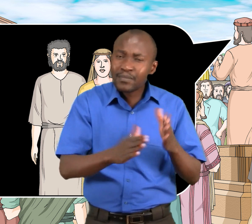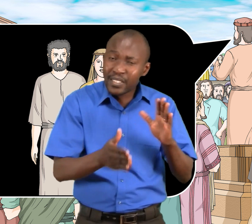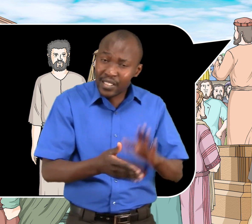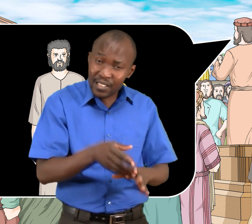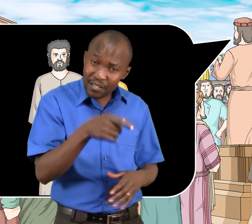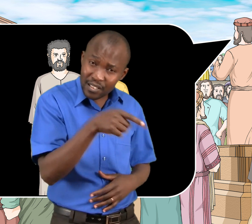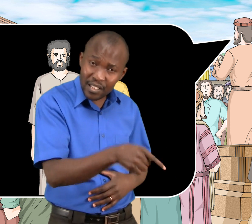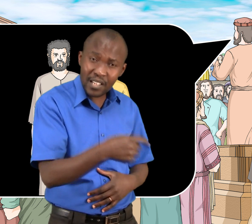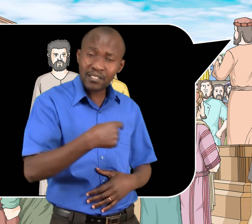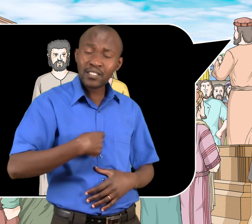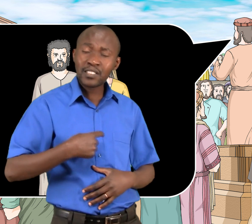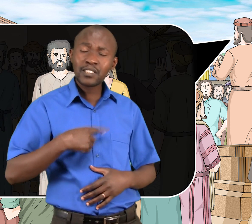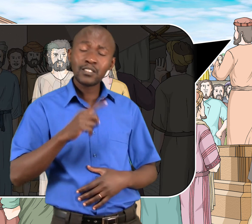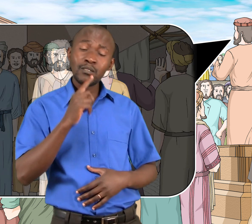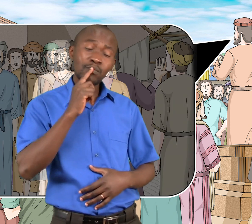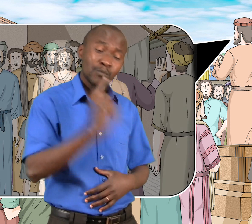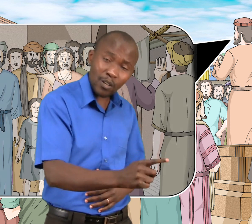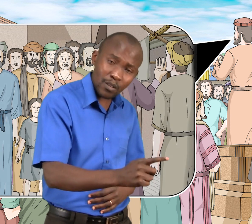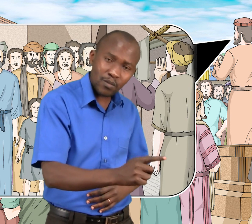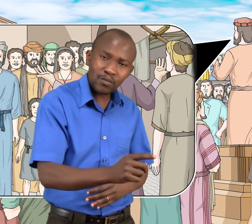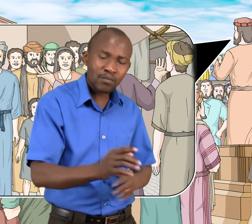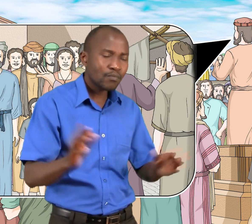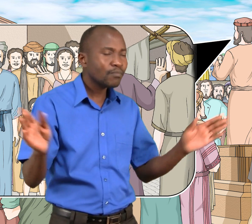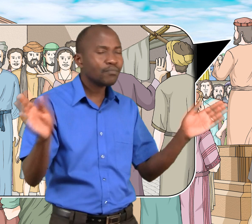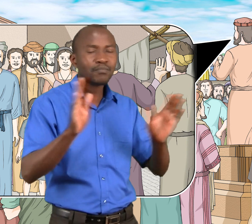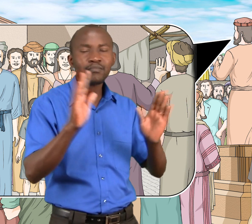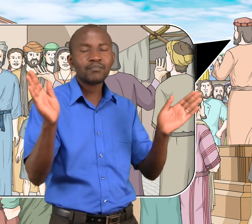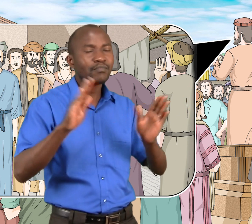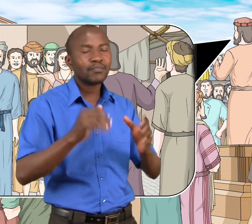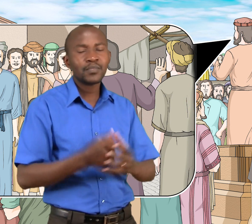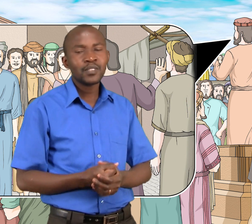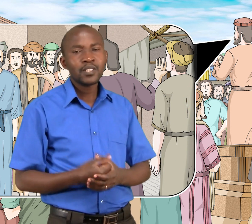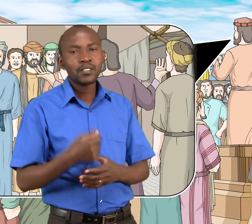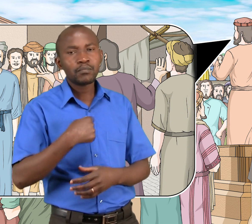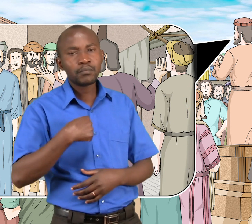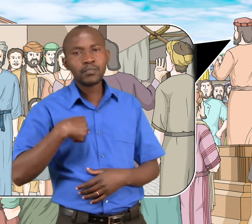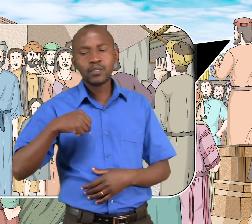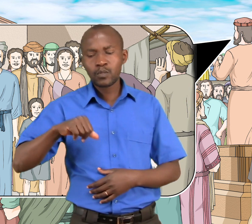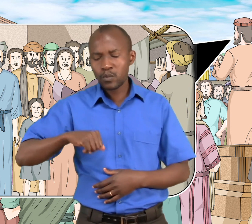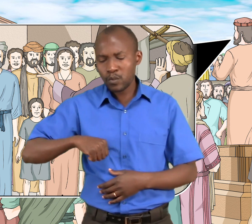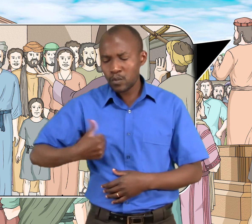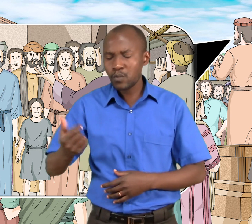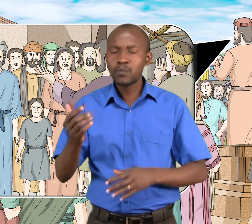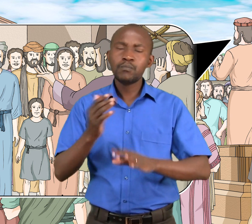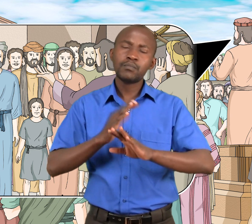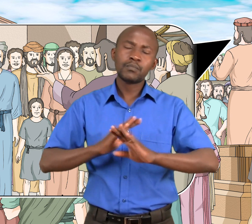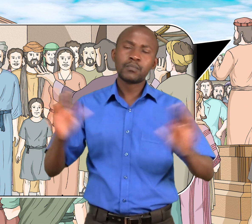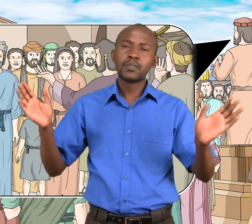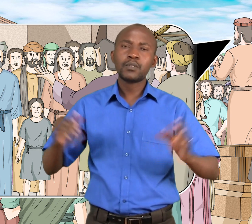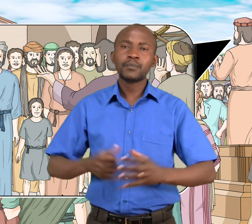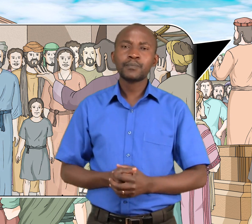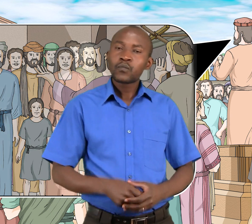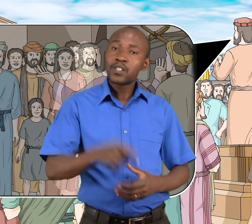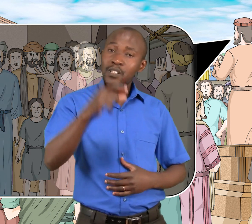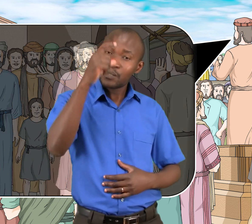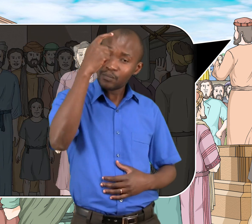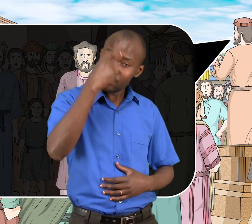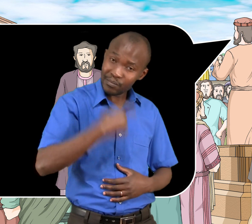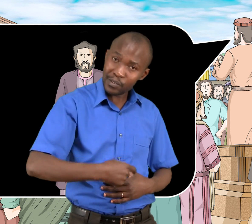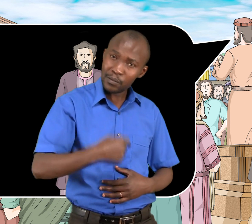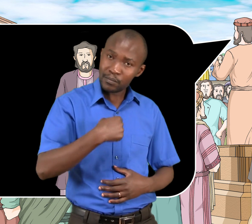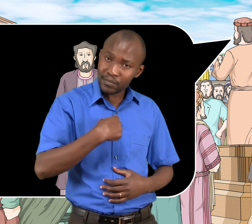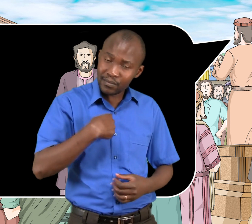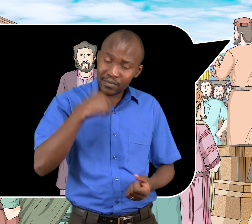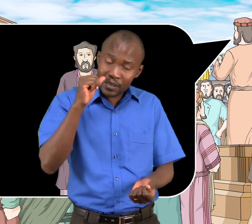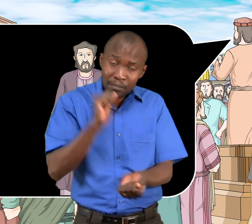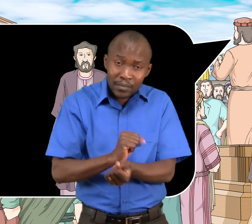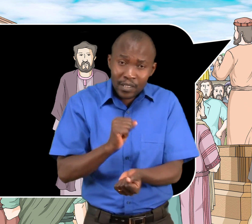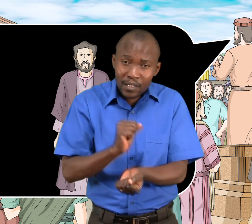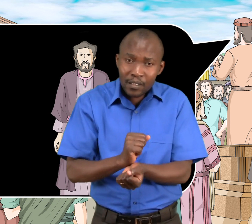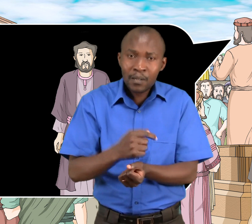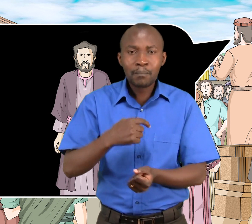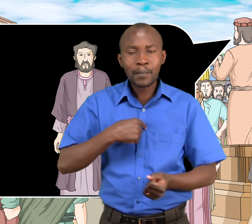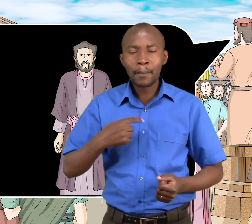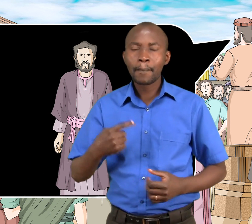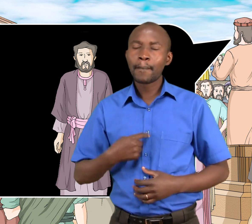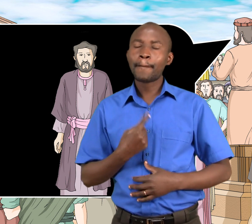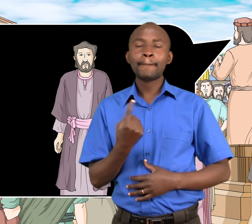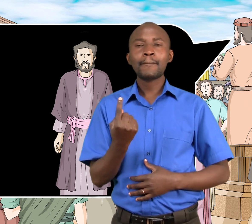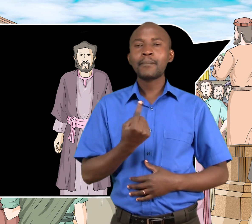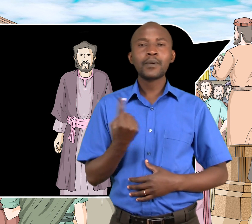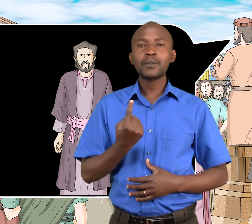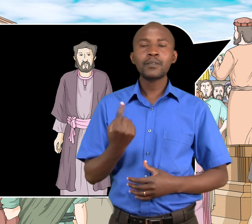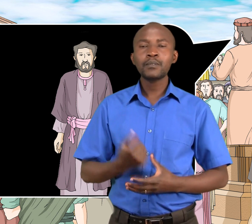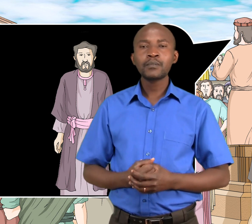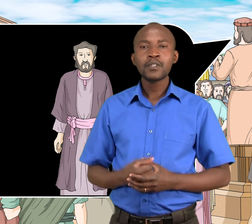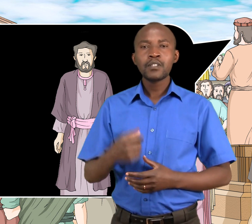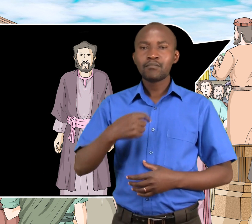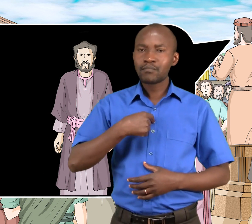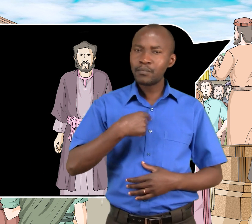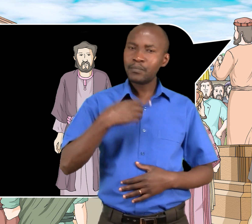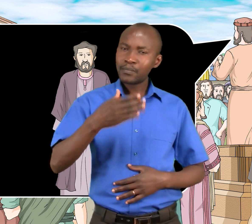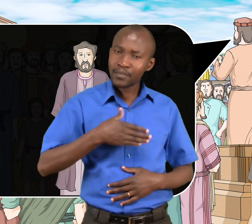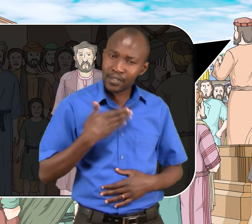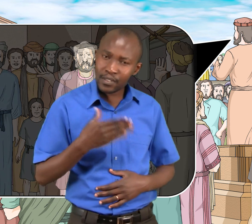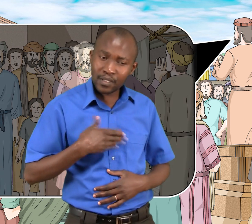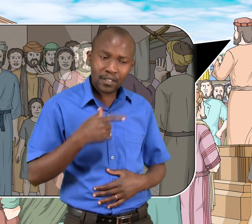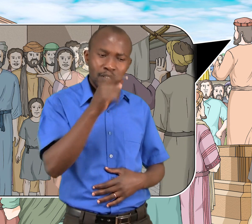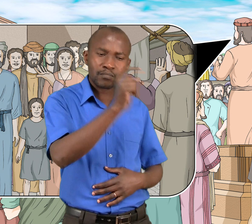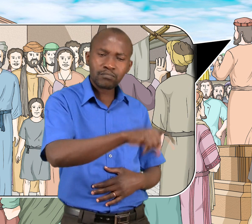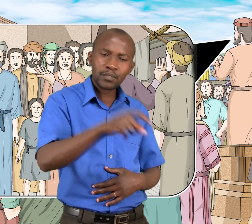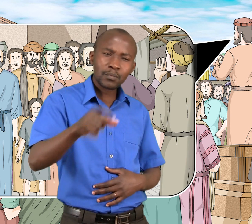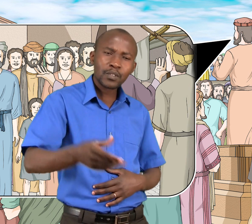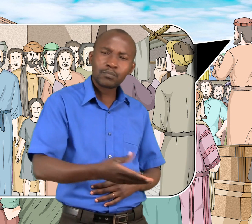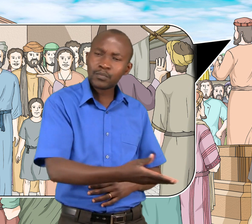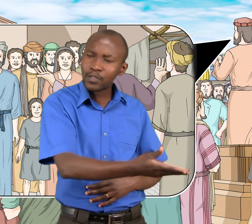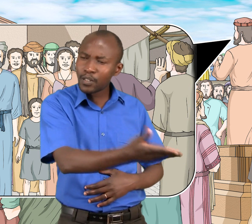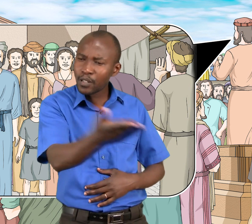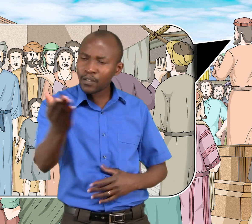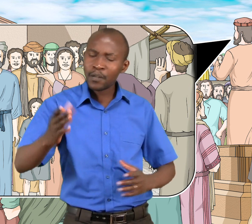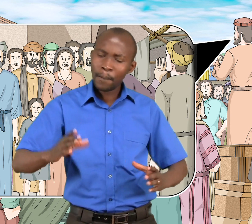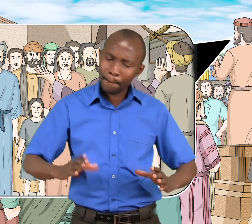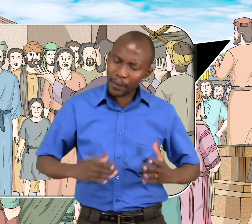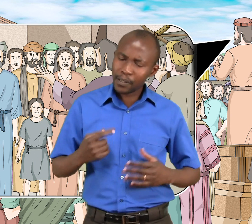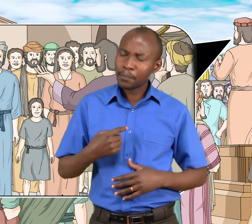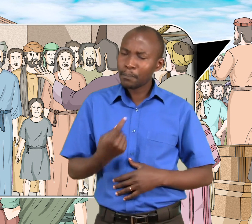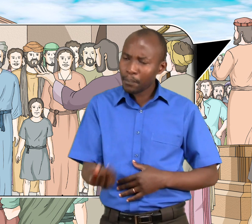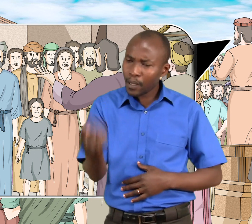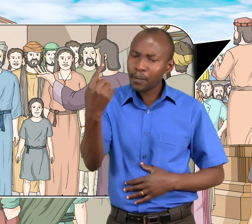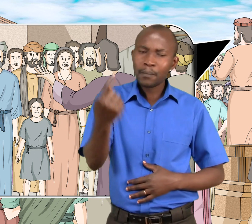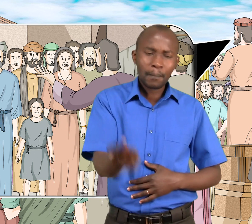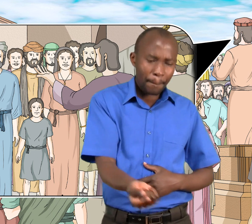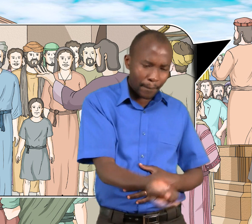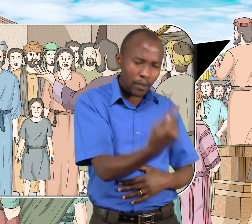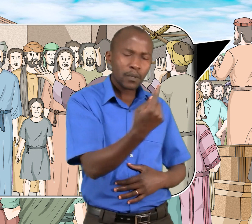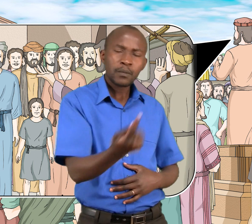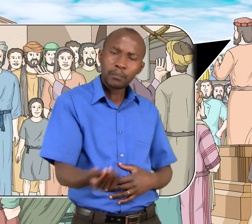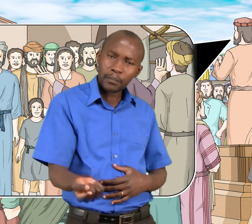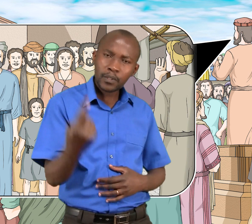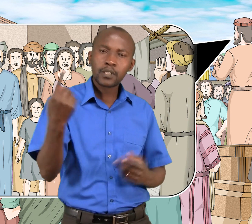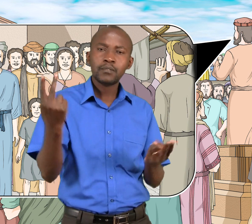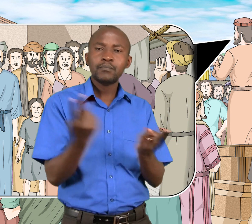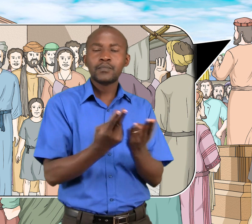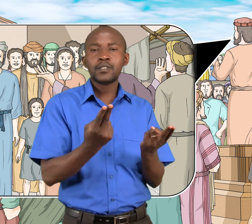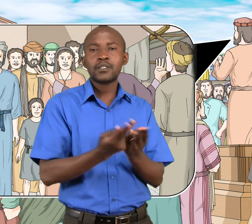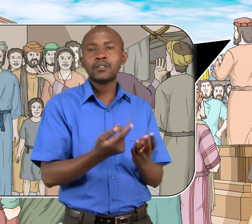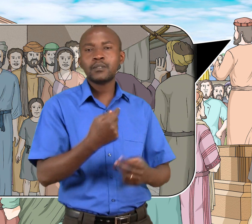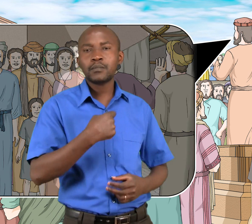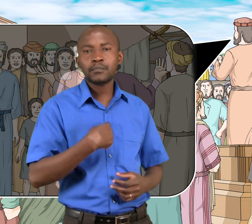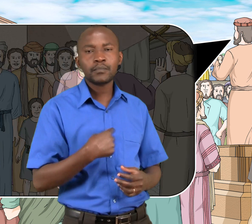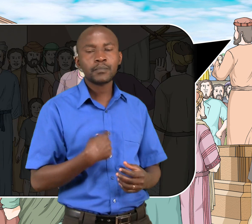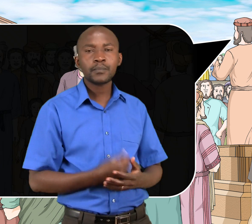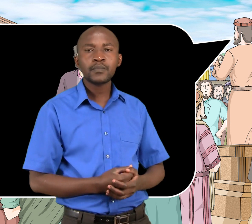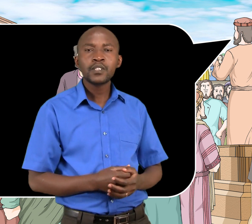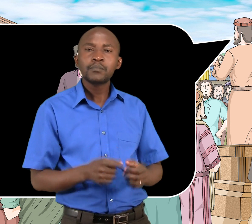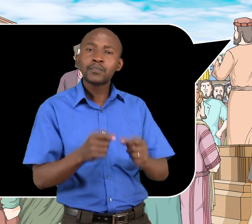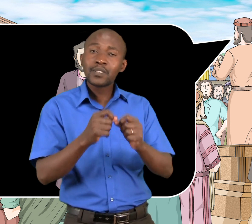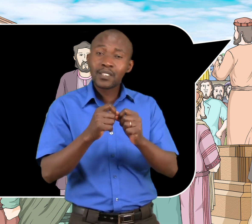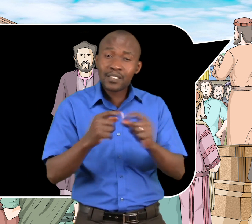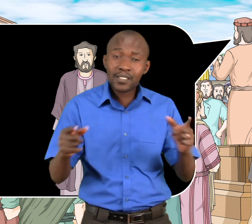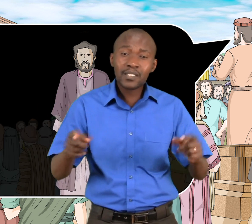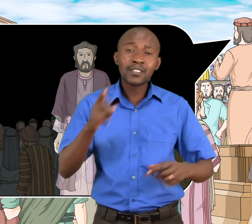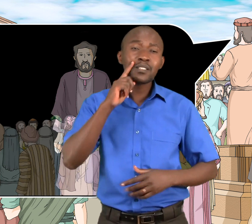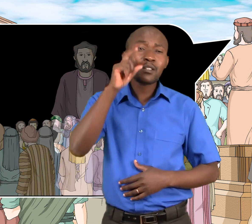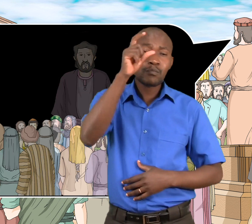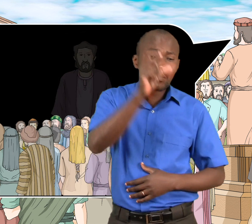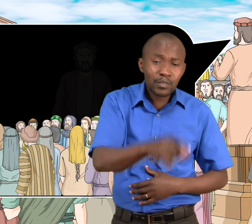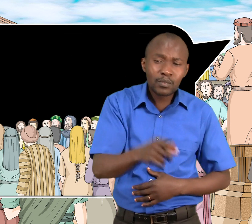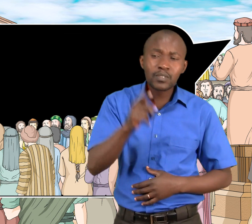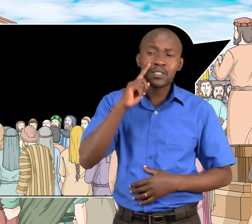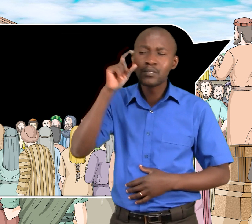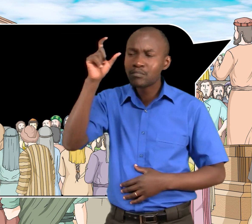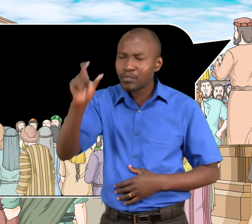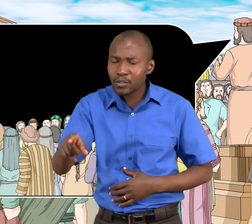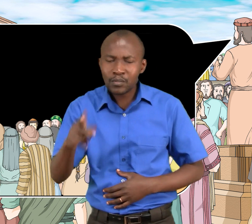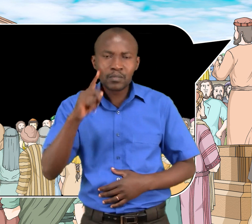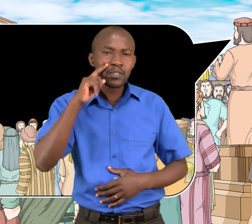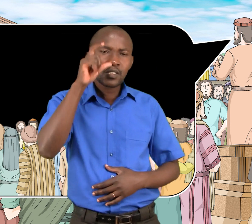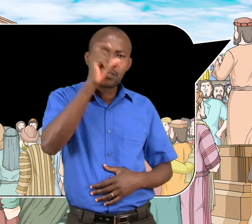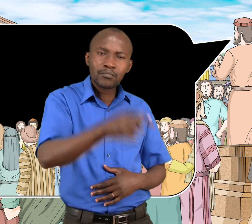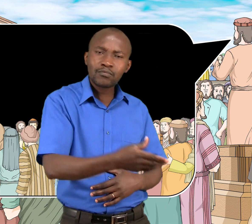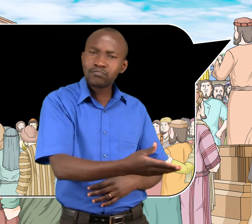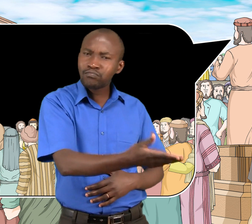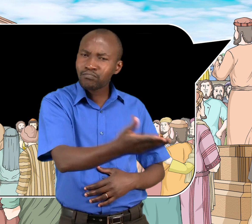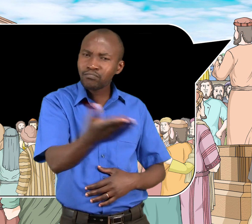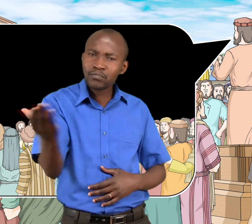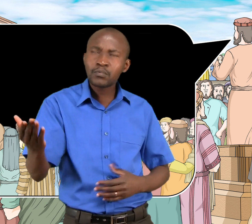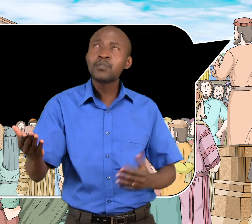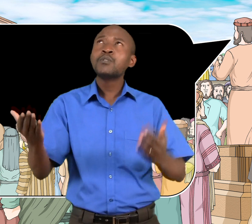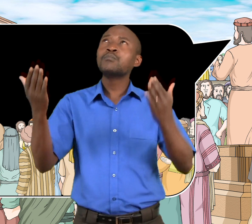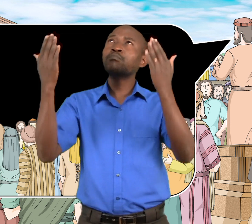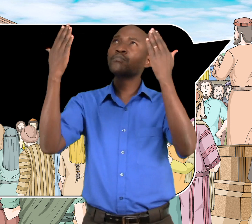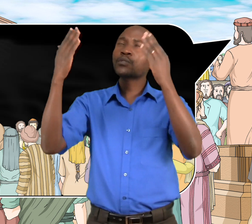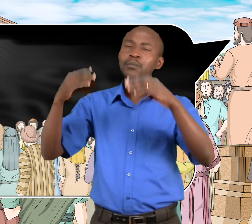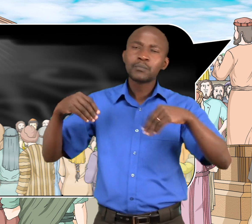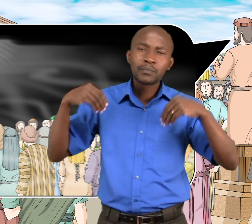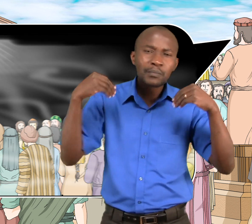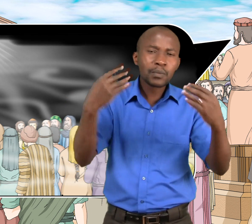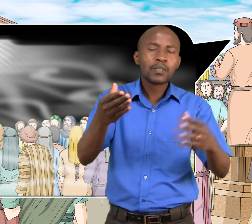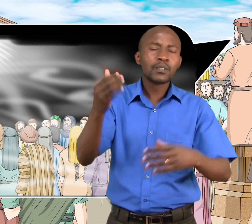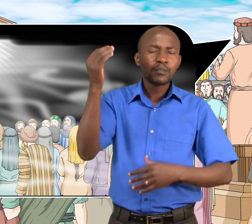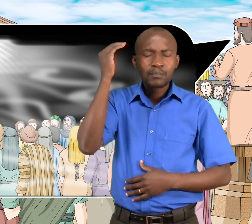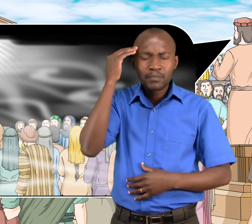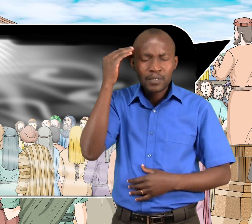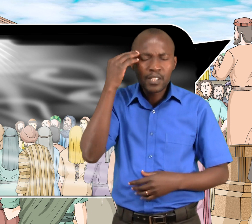I wish that all men were as I am.